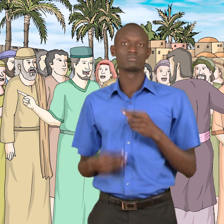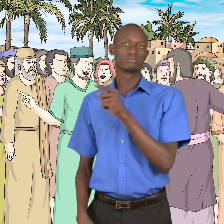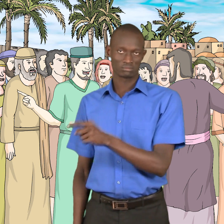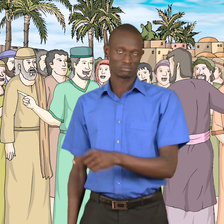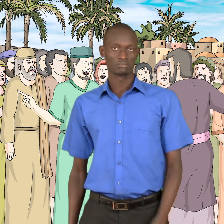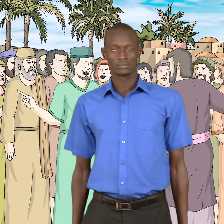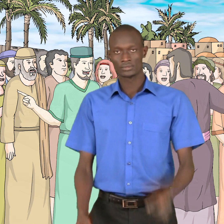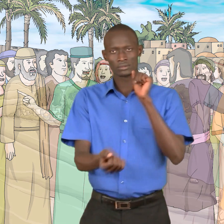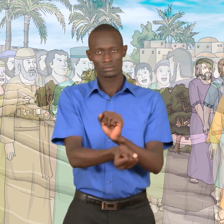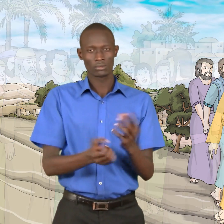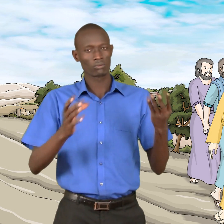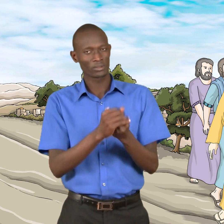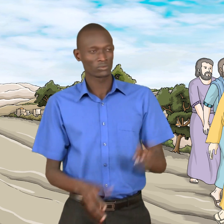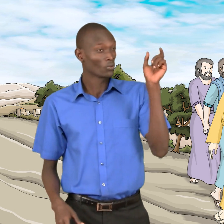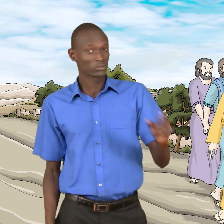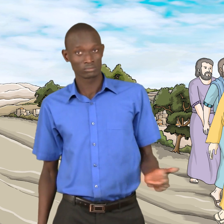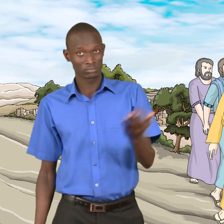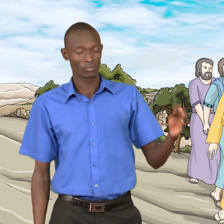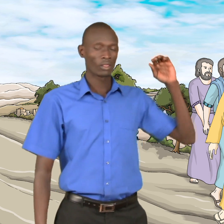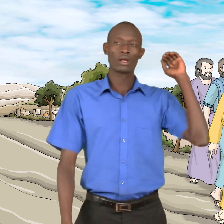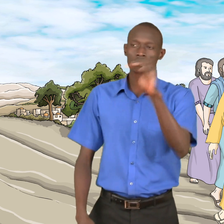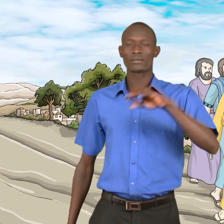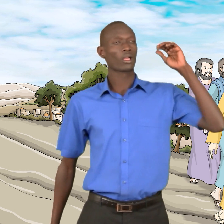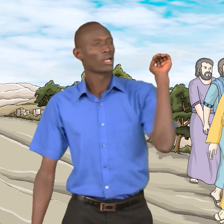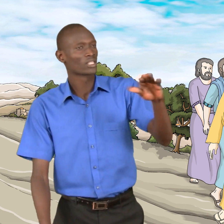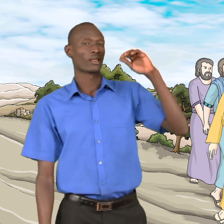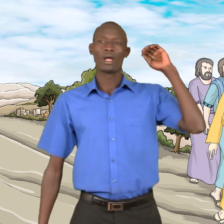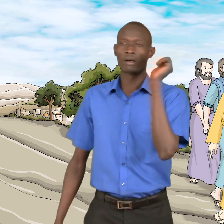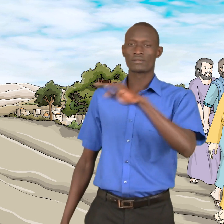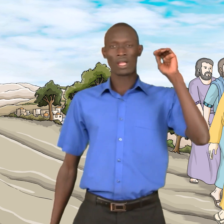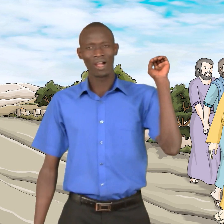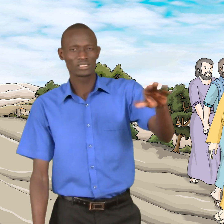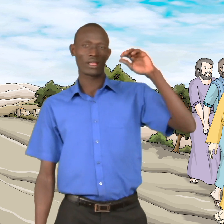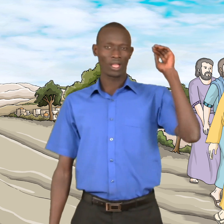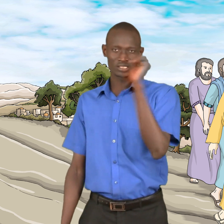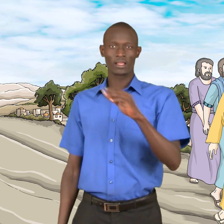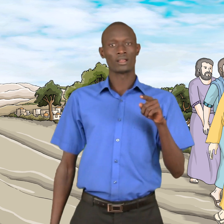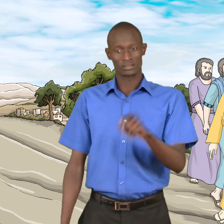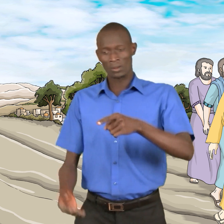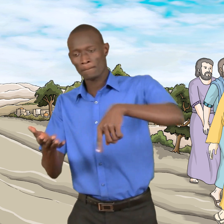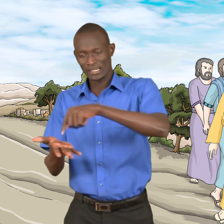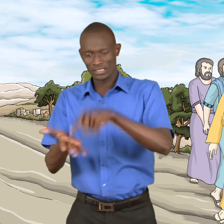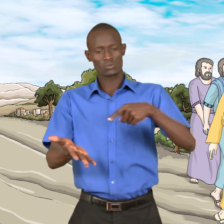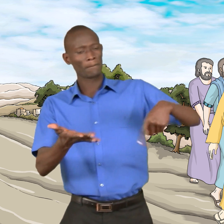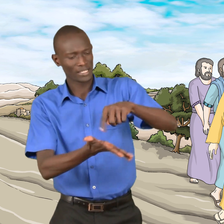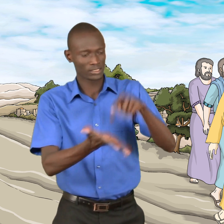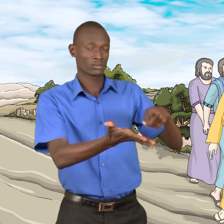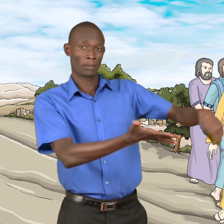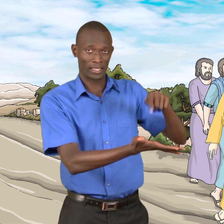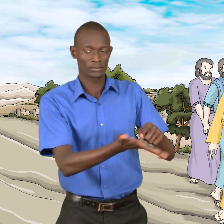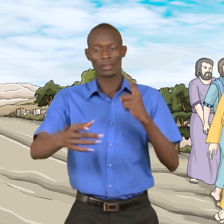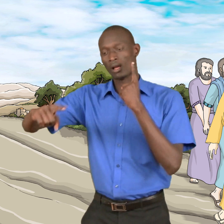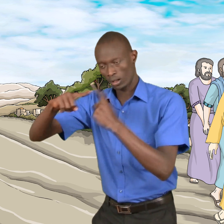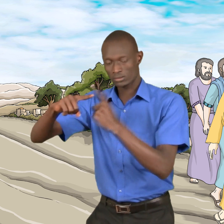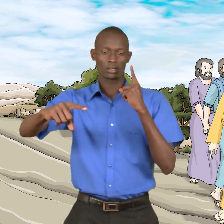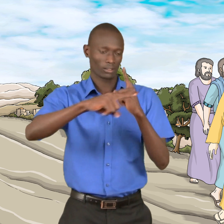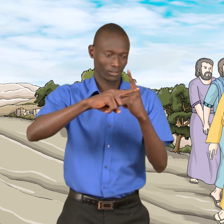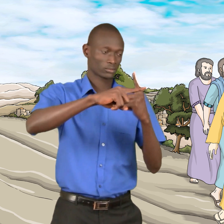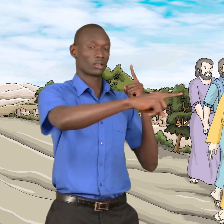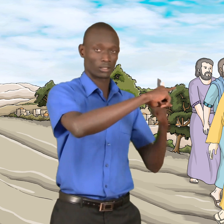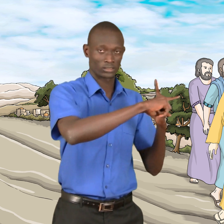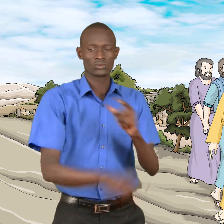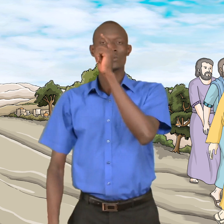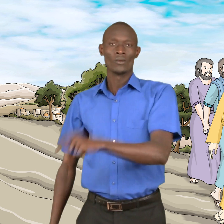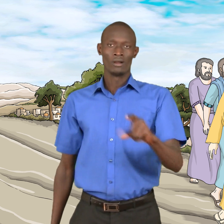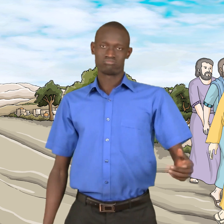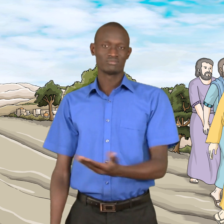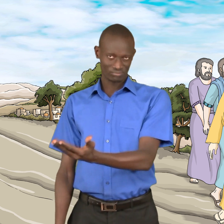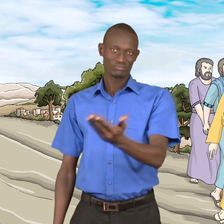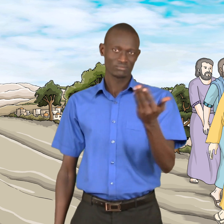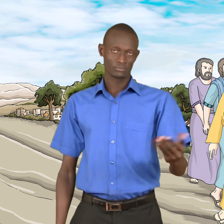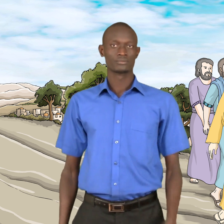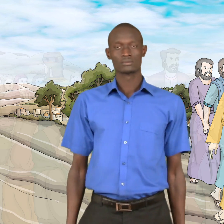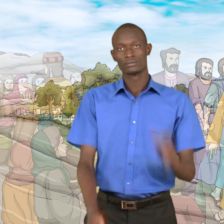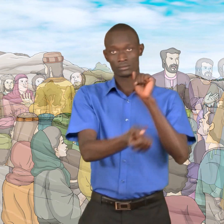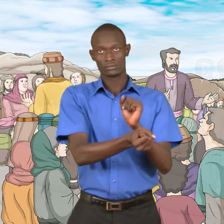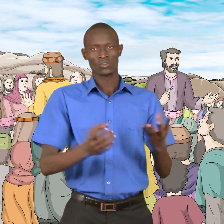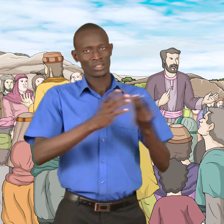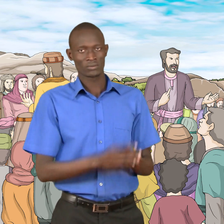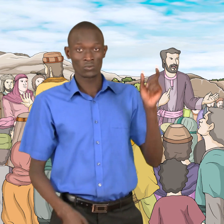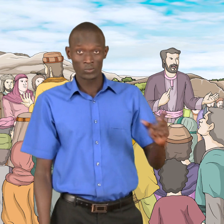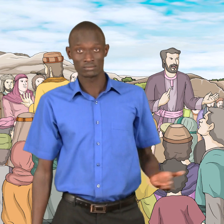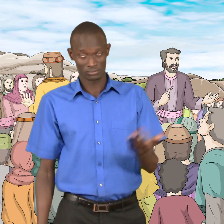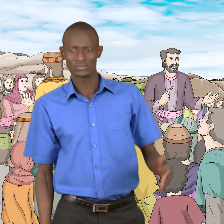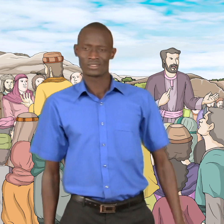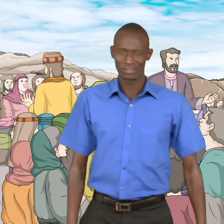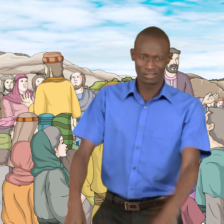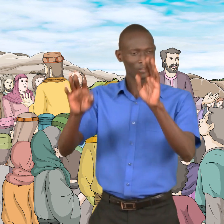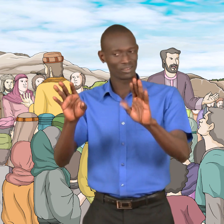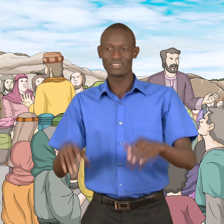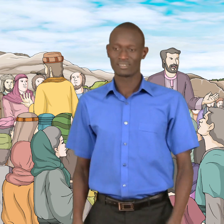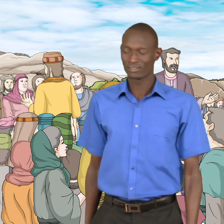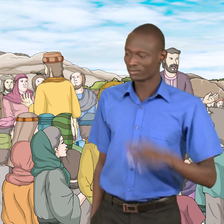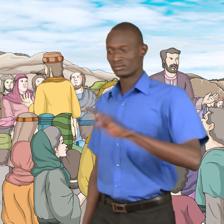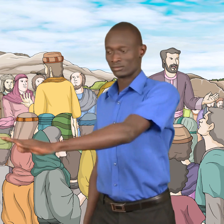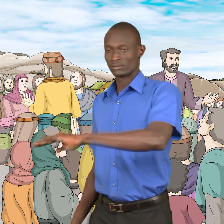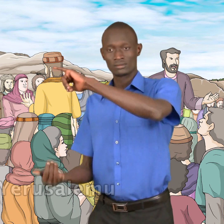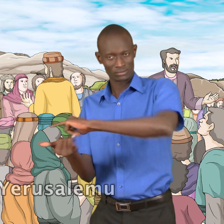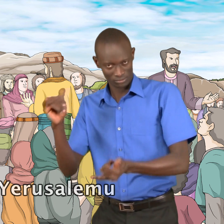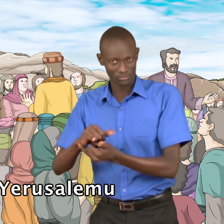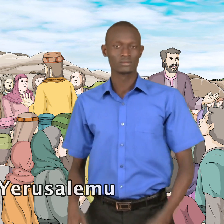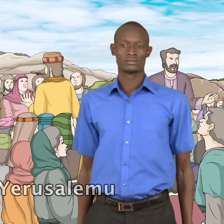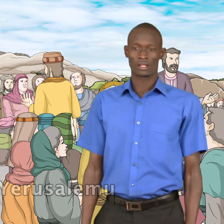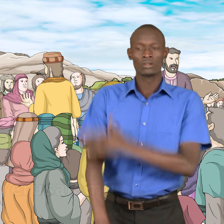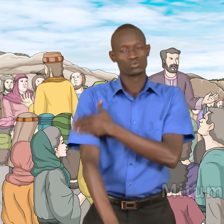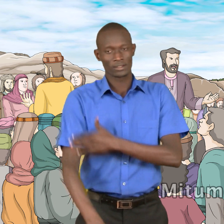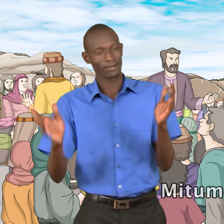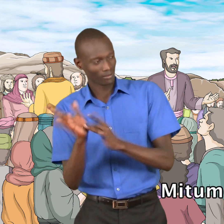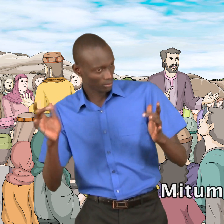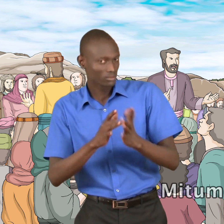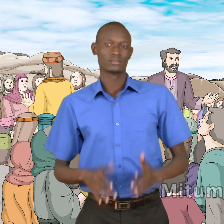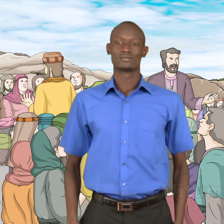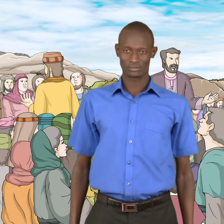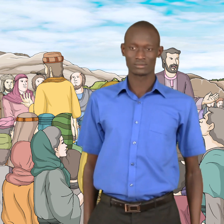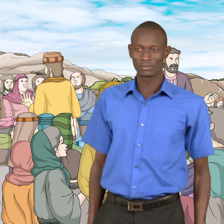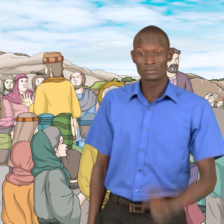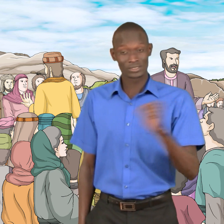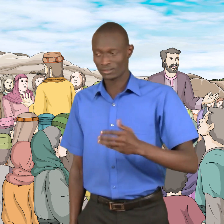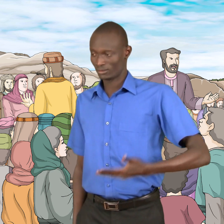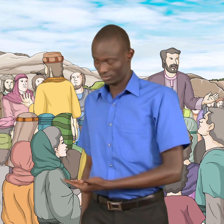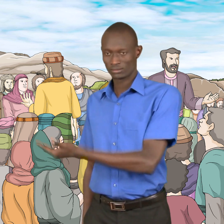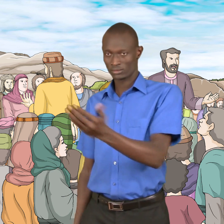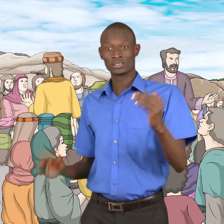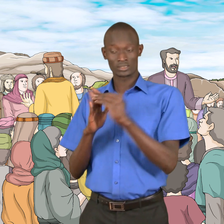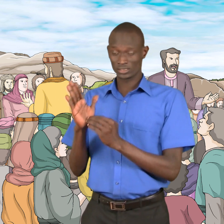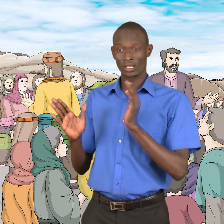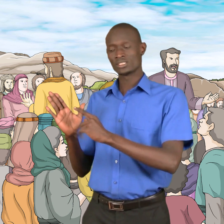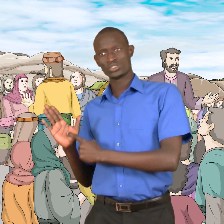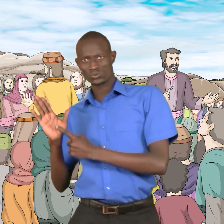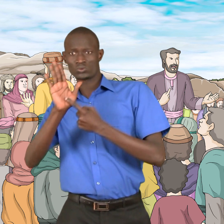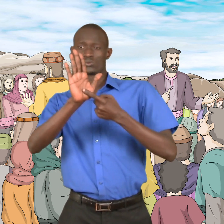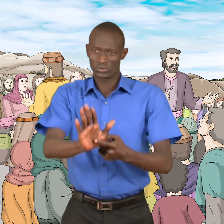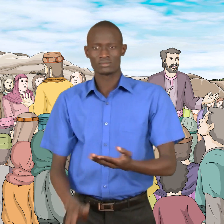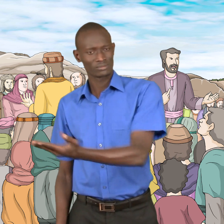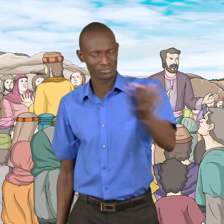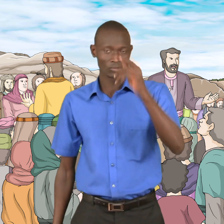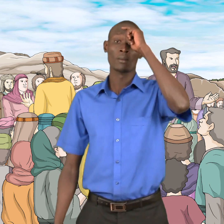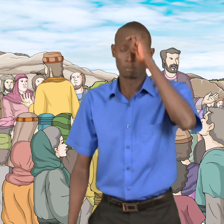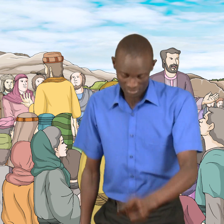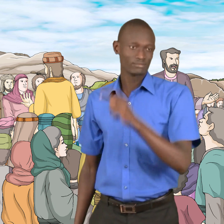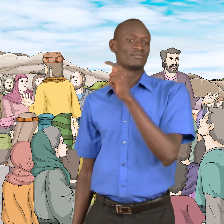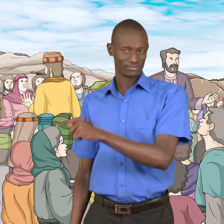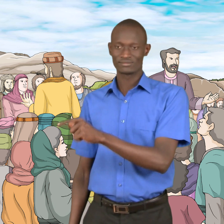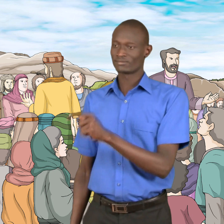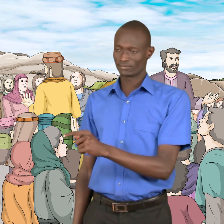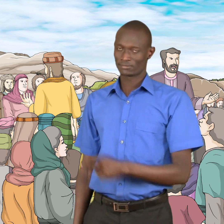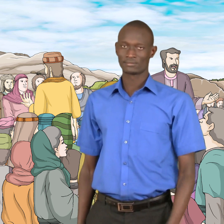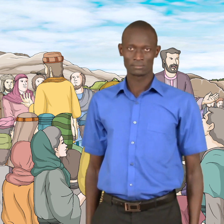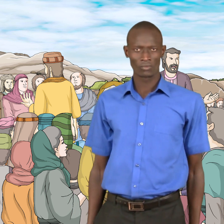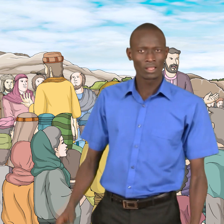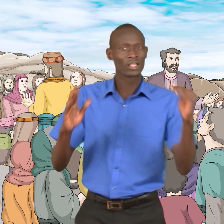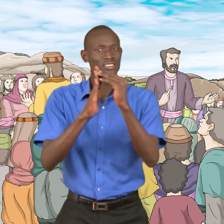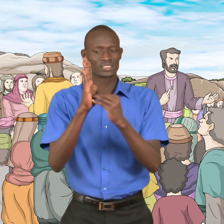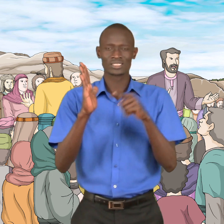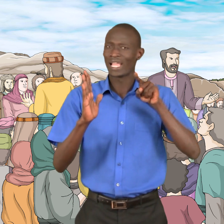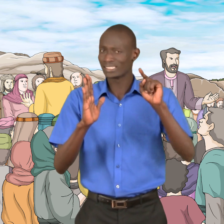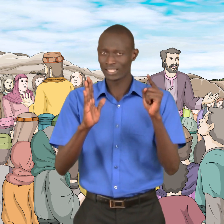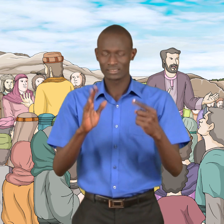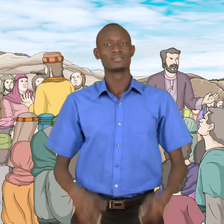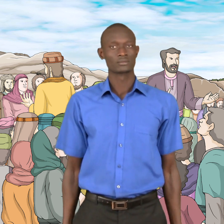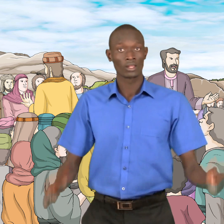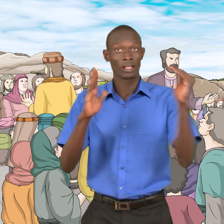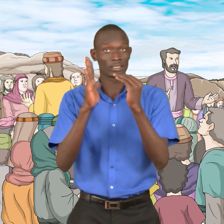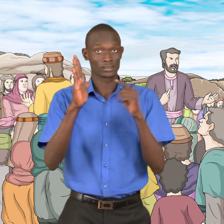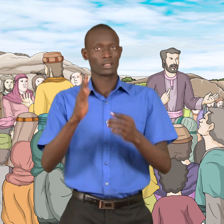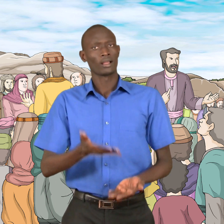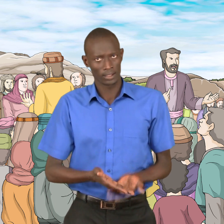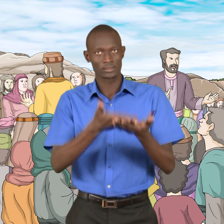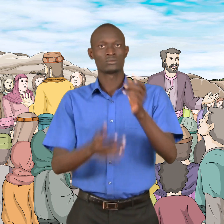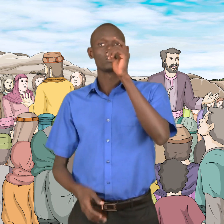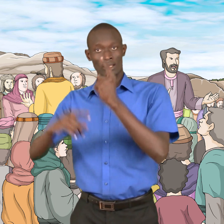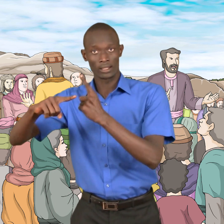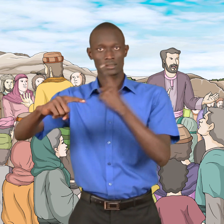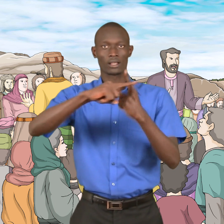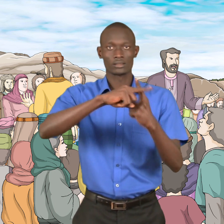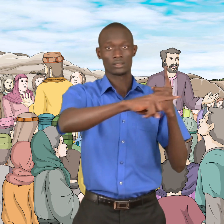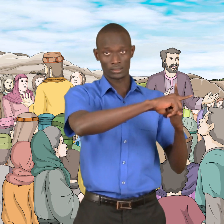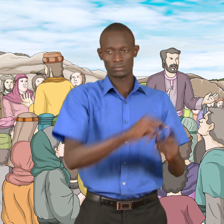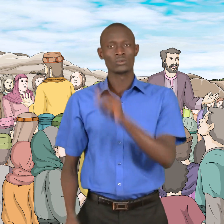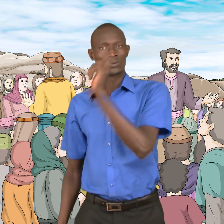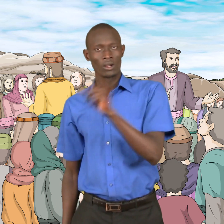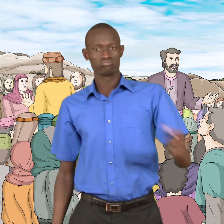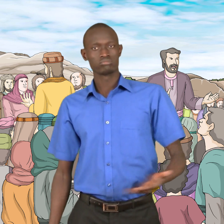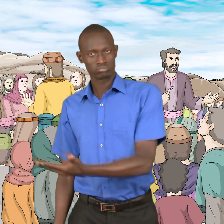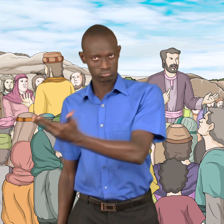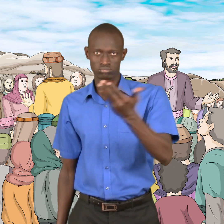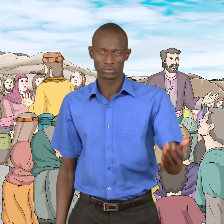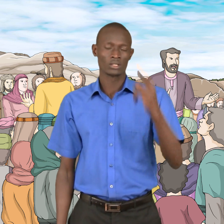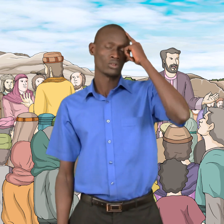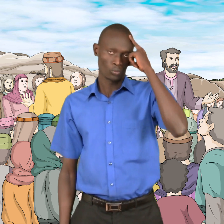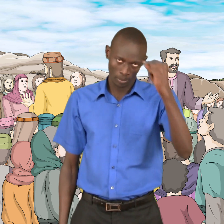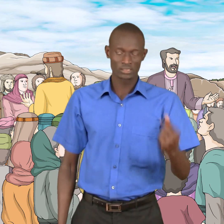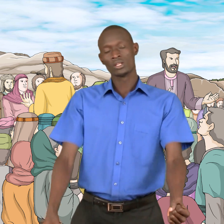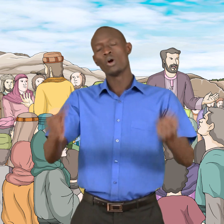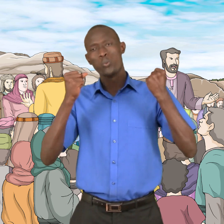As they went from town to town, they delivered the decisions handed down by the apostles and elders in Jerusalem for the people to obey.